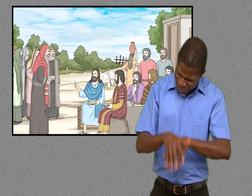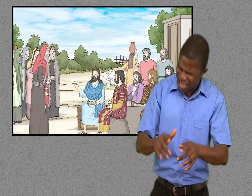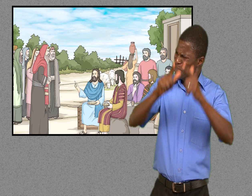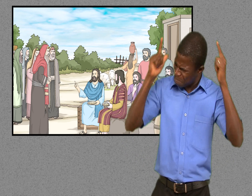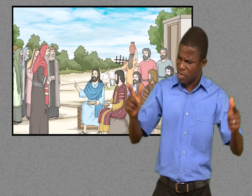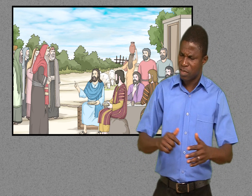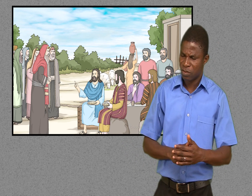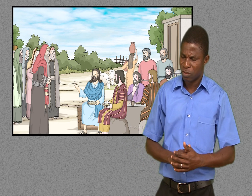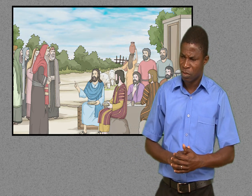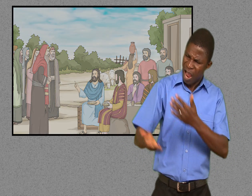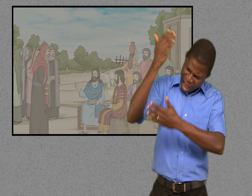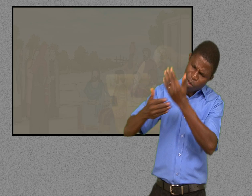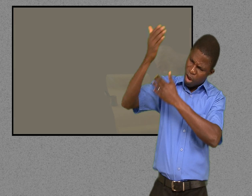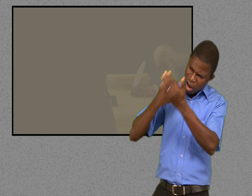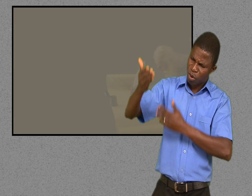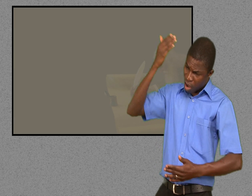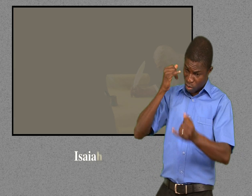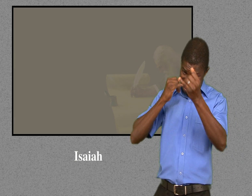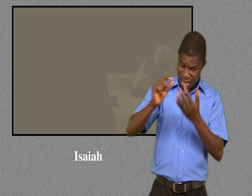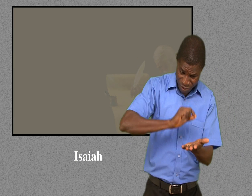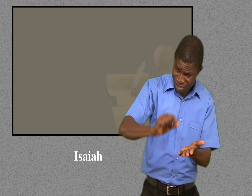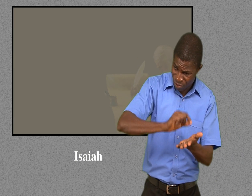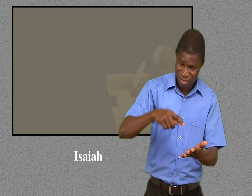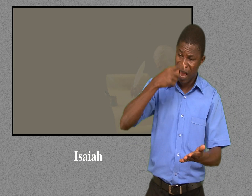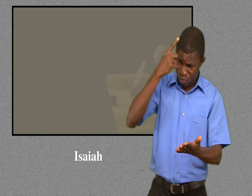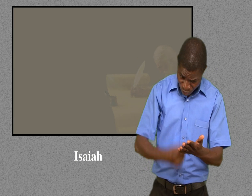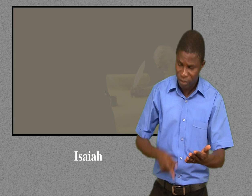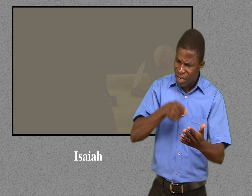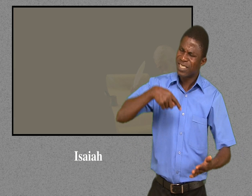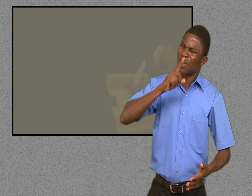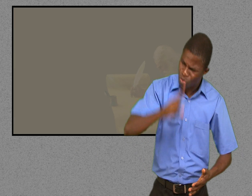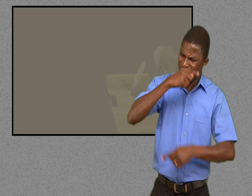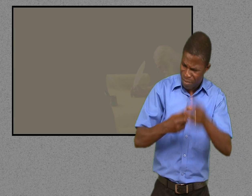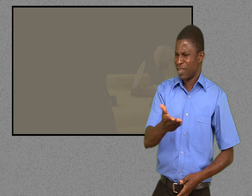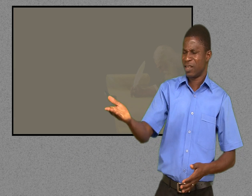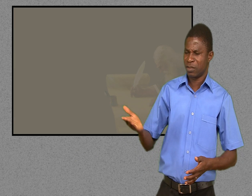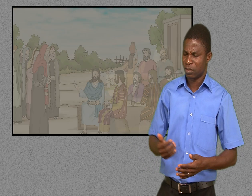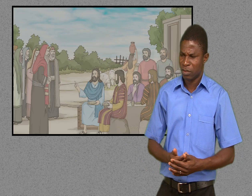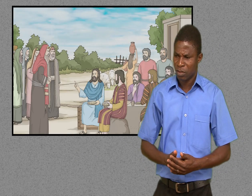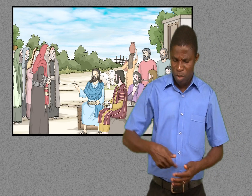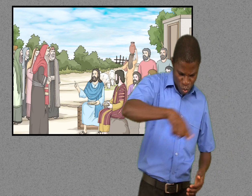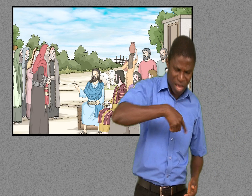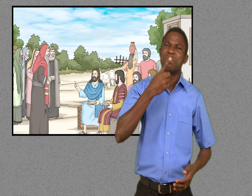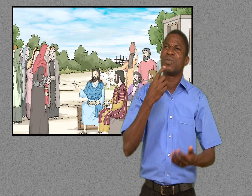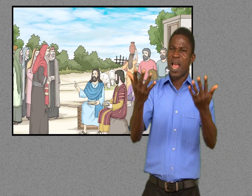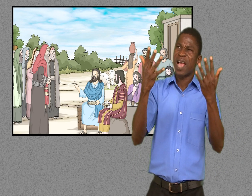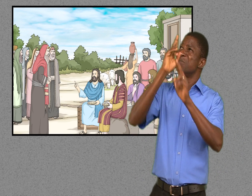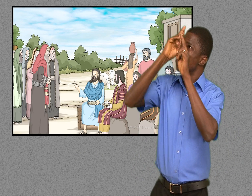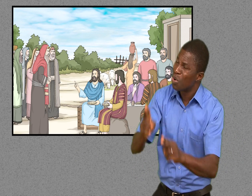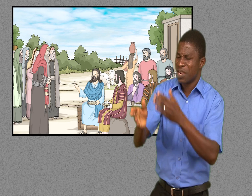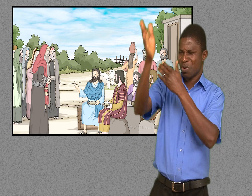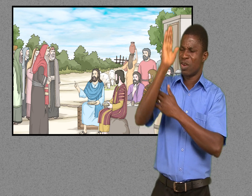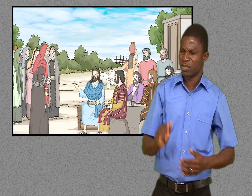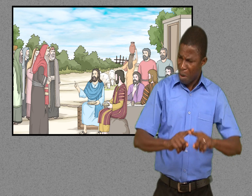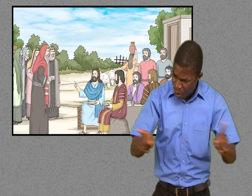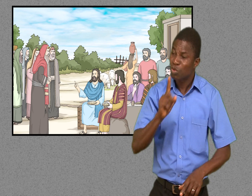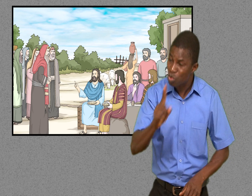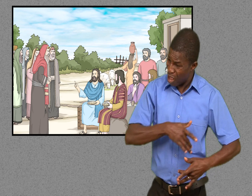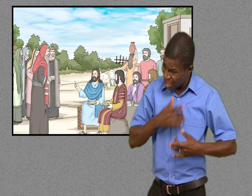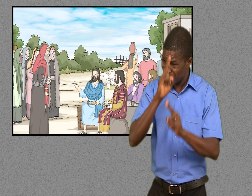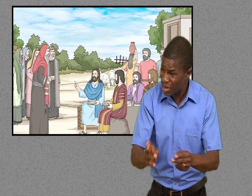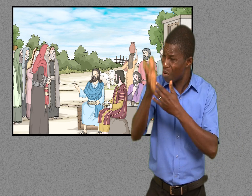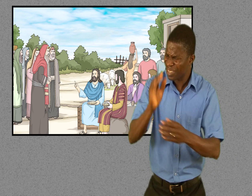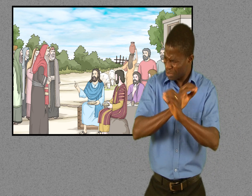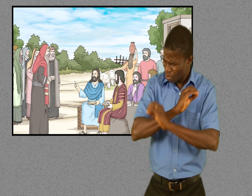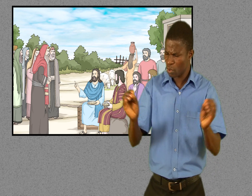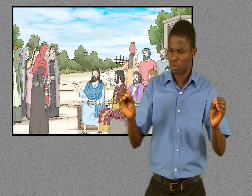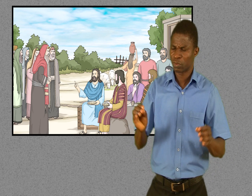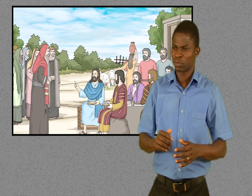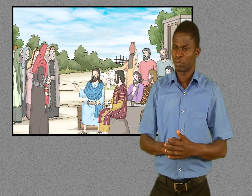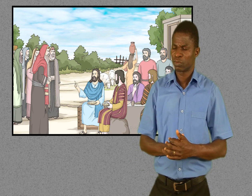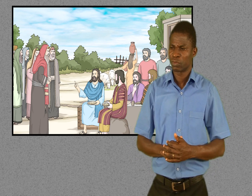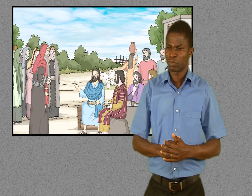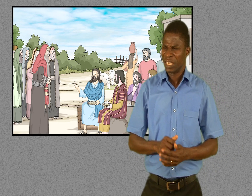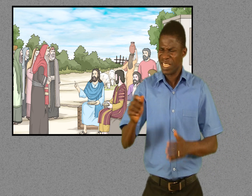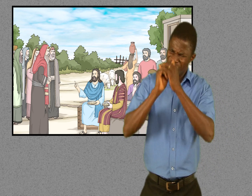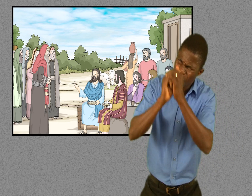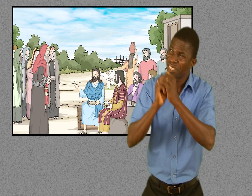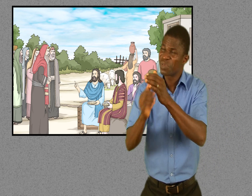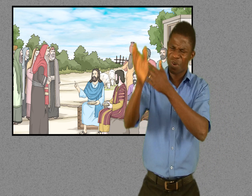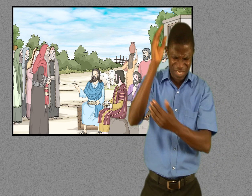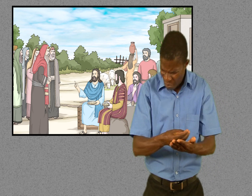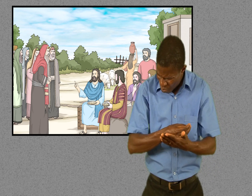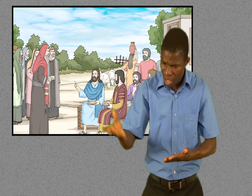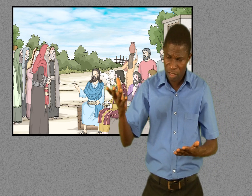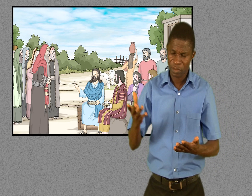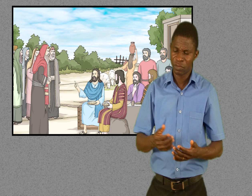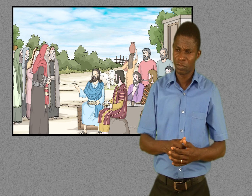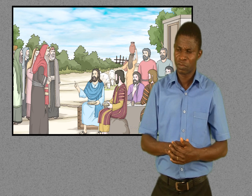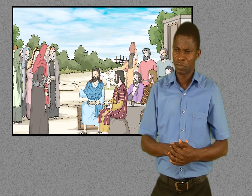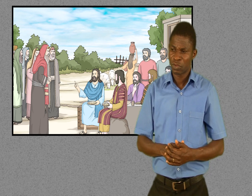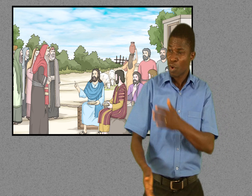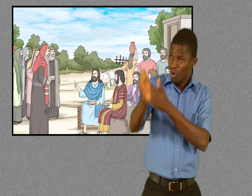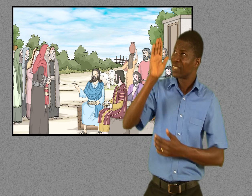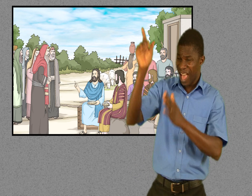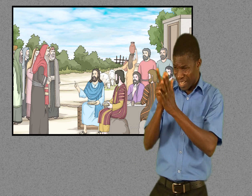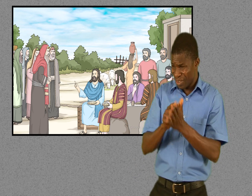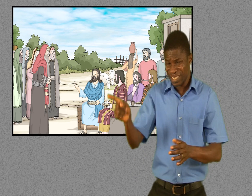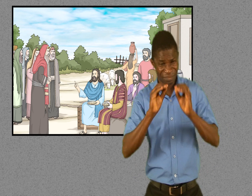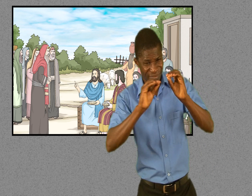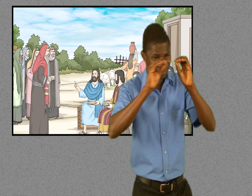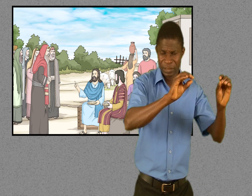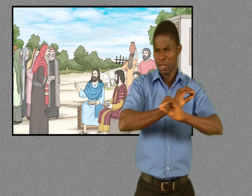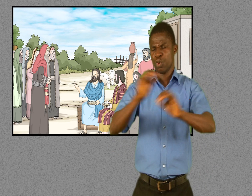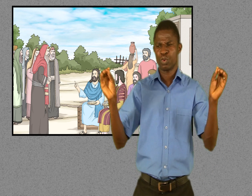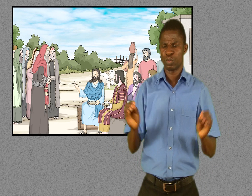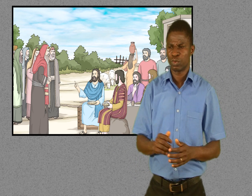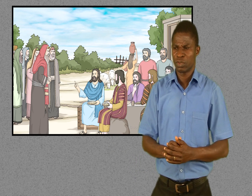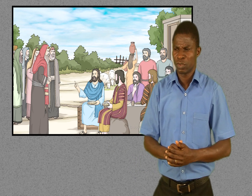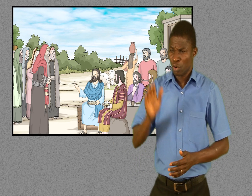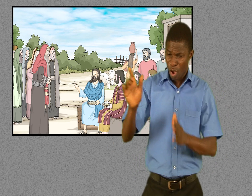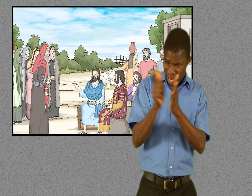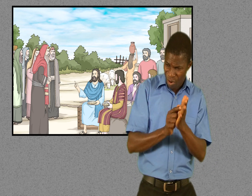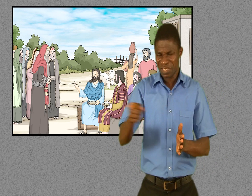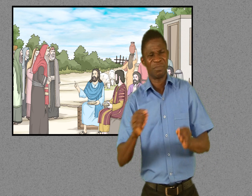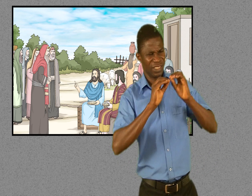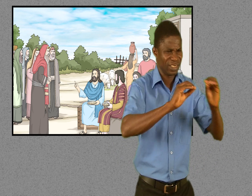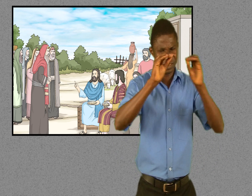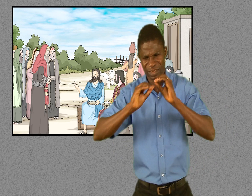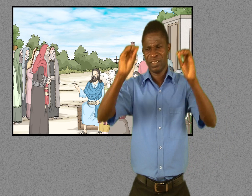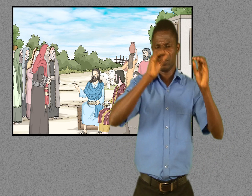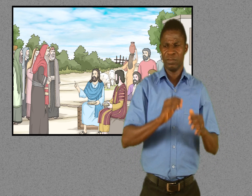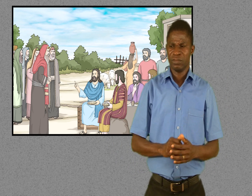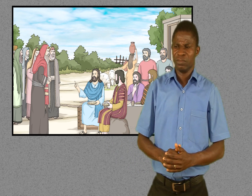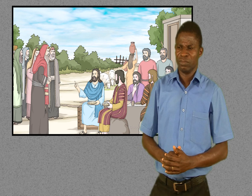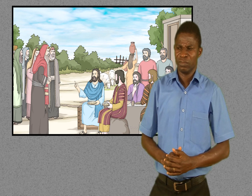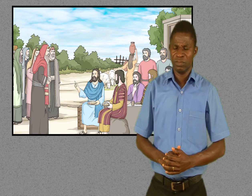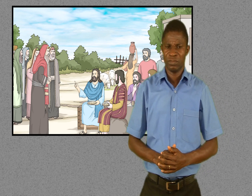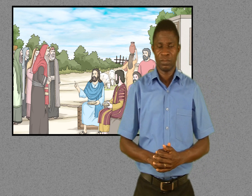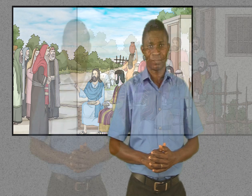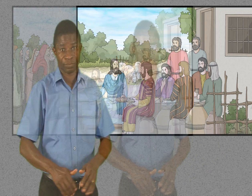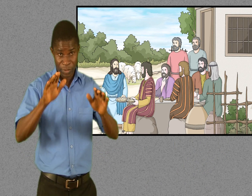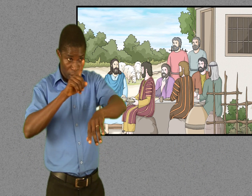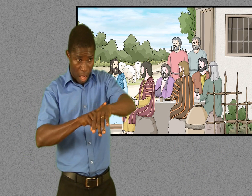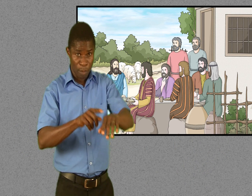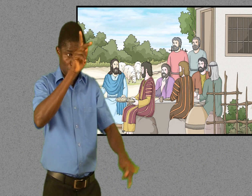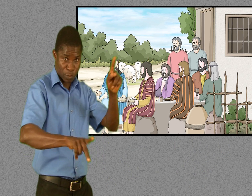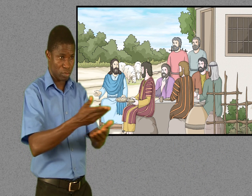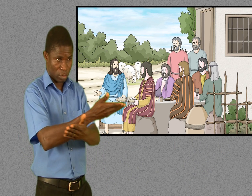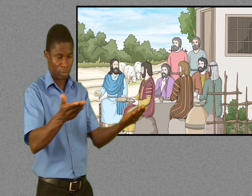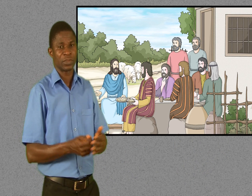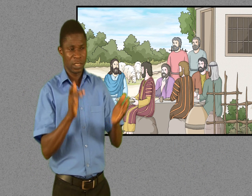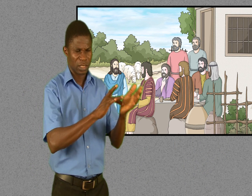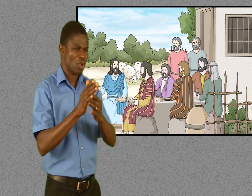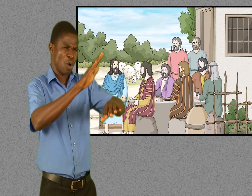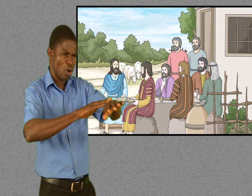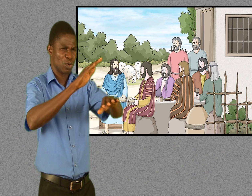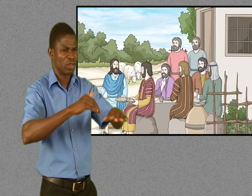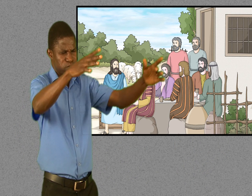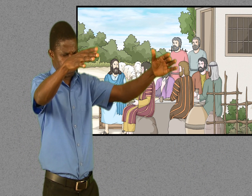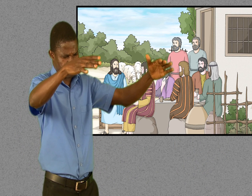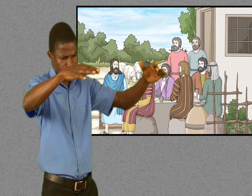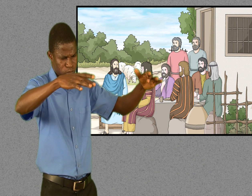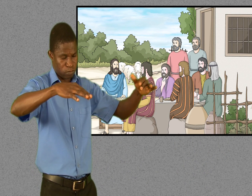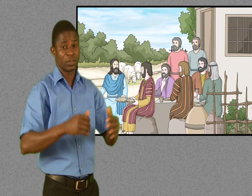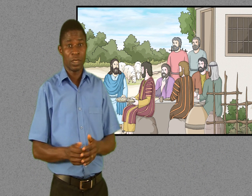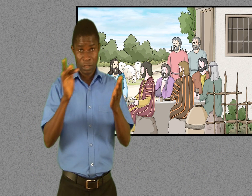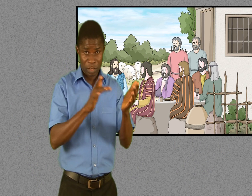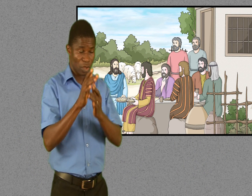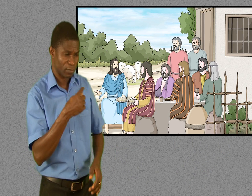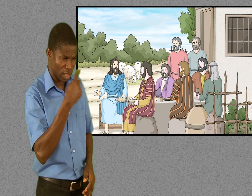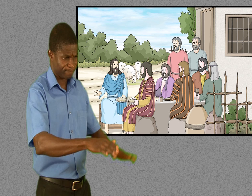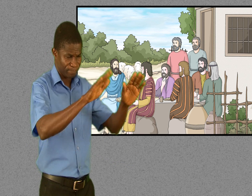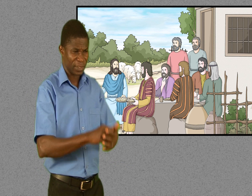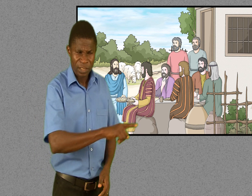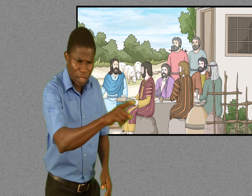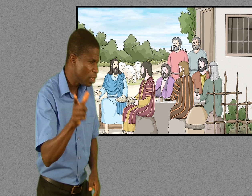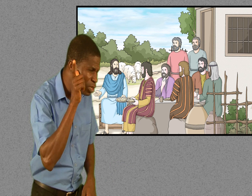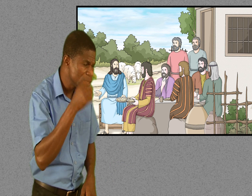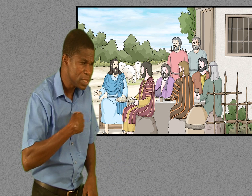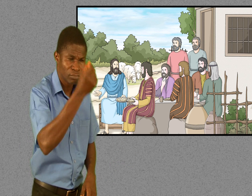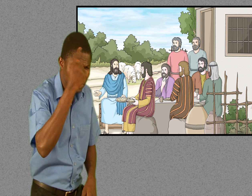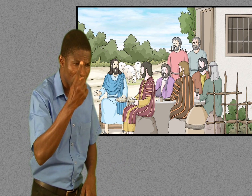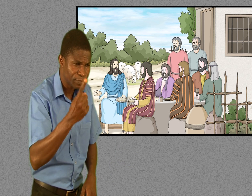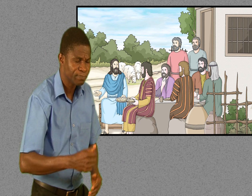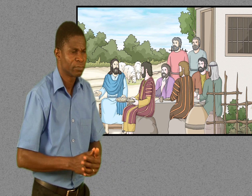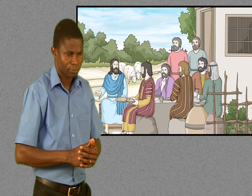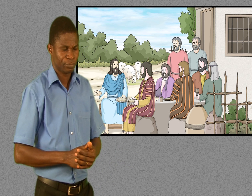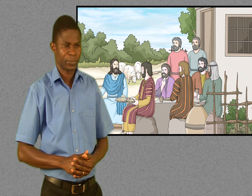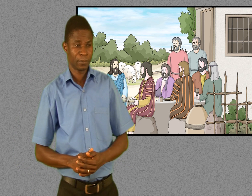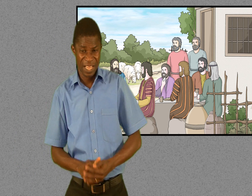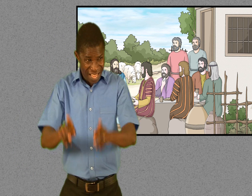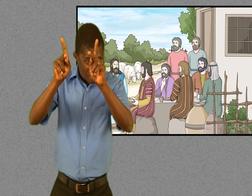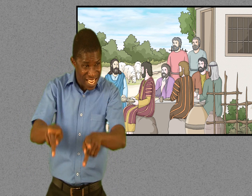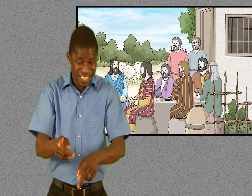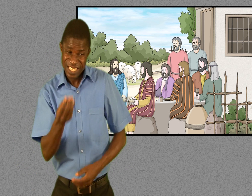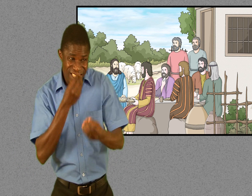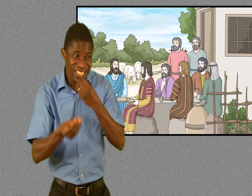Isaiah prophesied correctly about you: ‘These people honor Me with their lips, but their hearts are far from Me. They worship Me in vain; they teach as doctrine the precepts of men.’” Jesus called the crowd to Him and said, “Listen and understand.